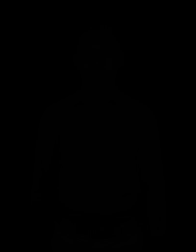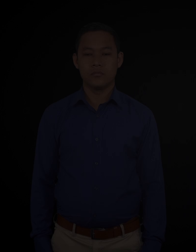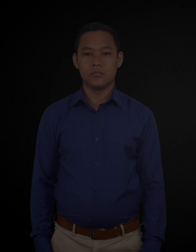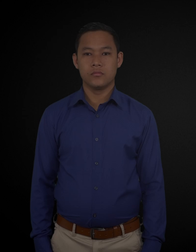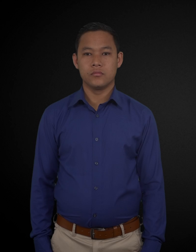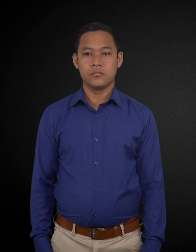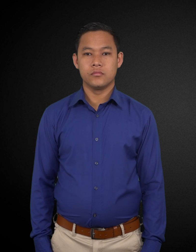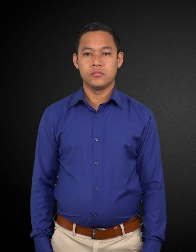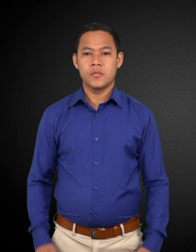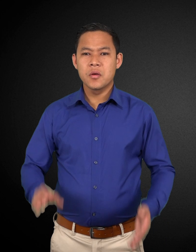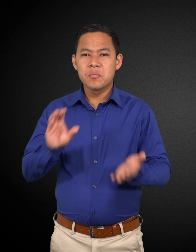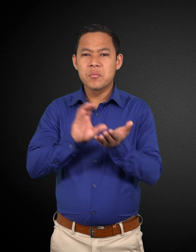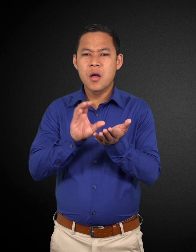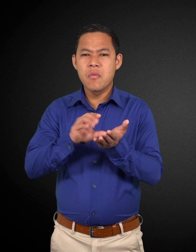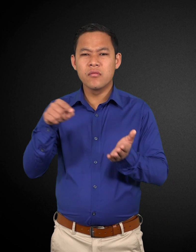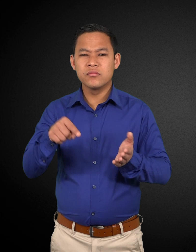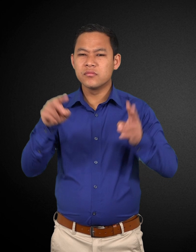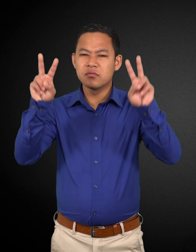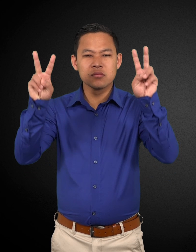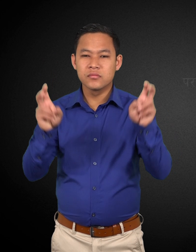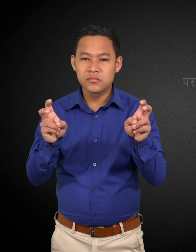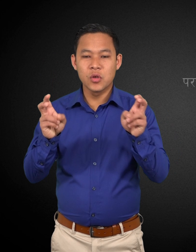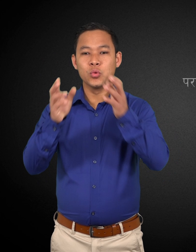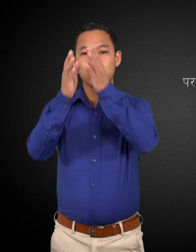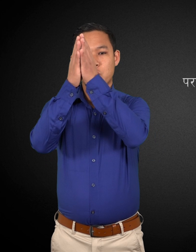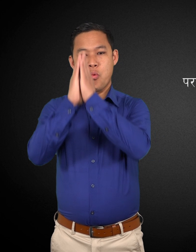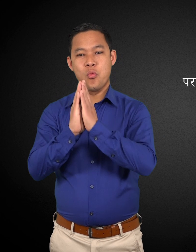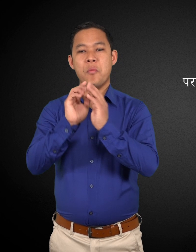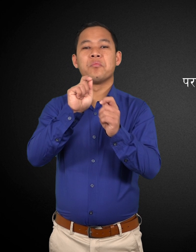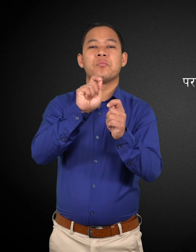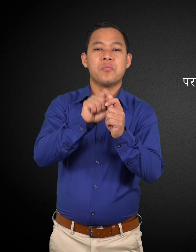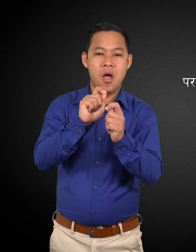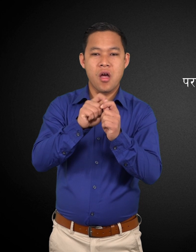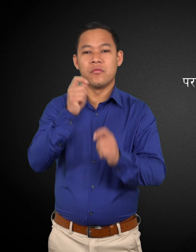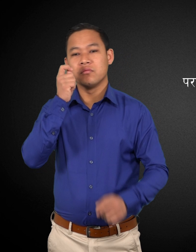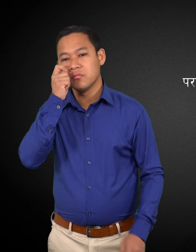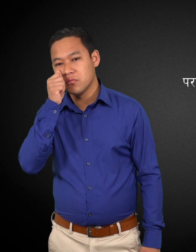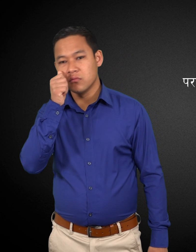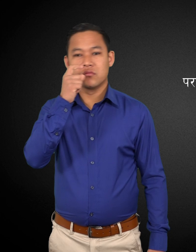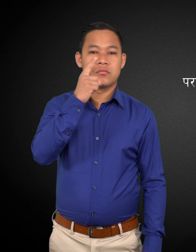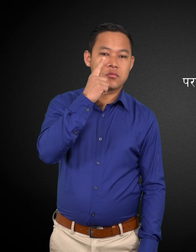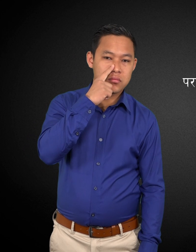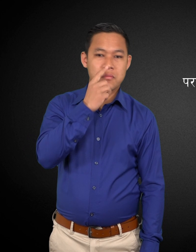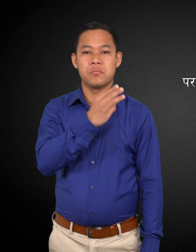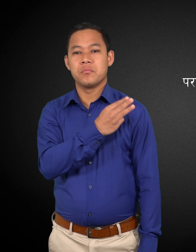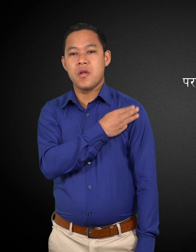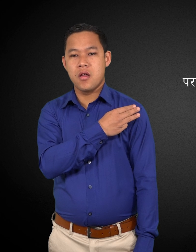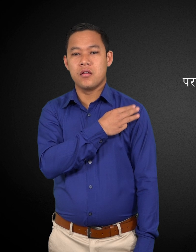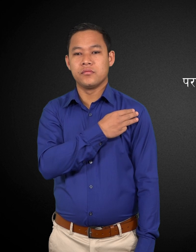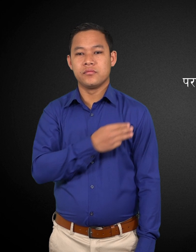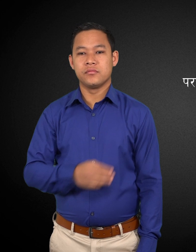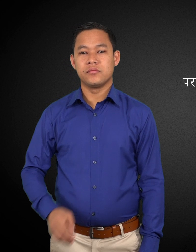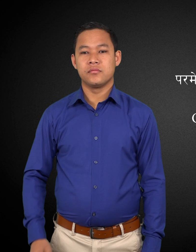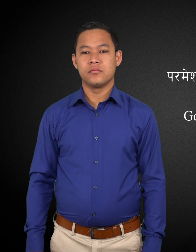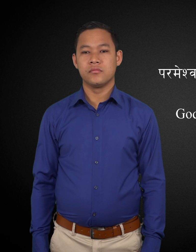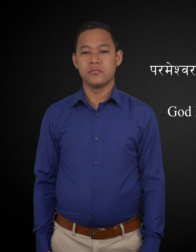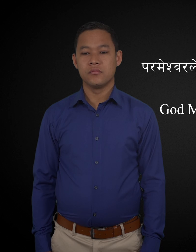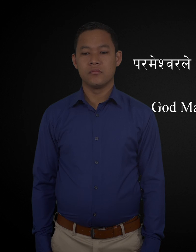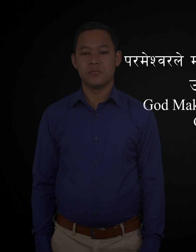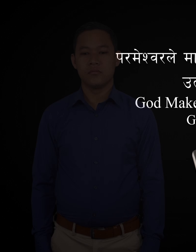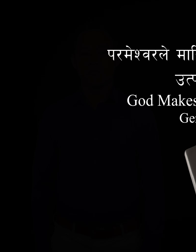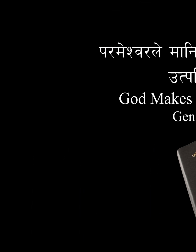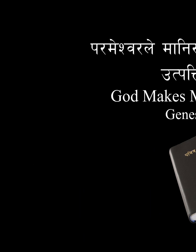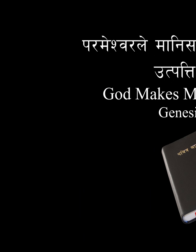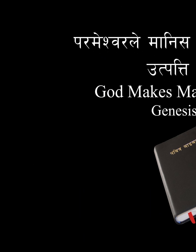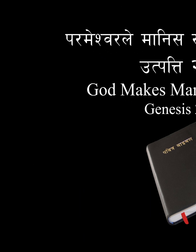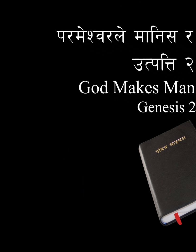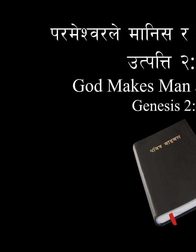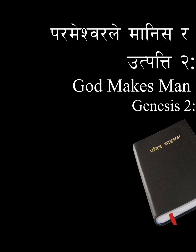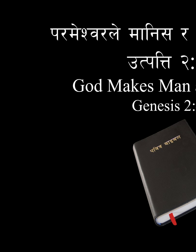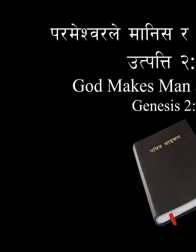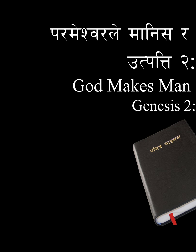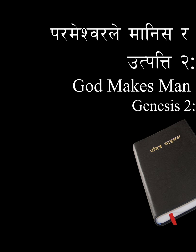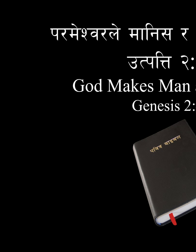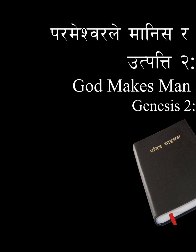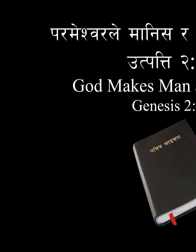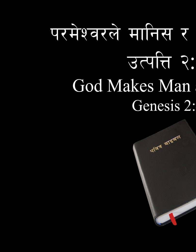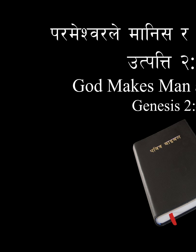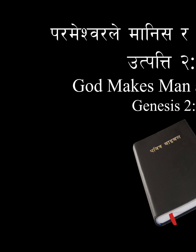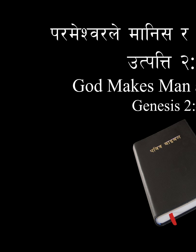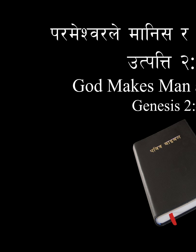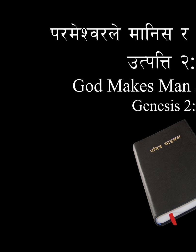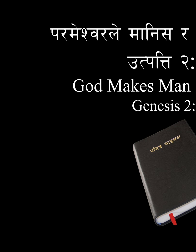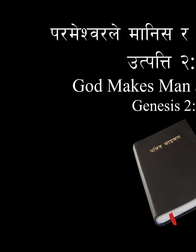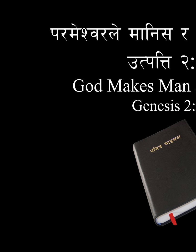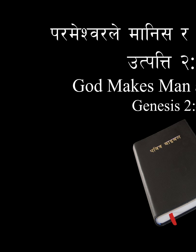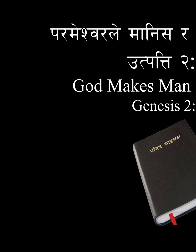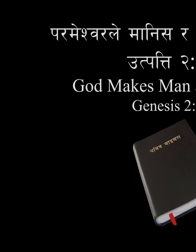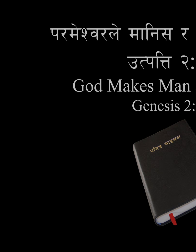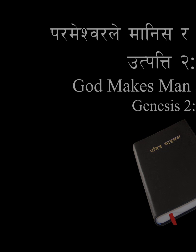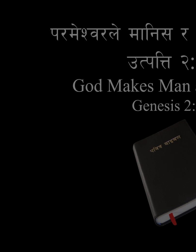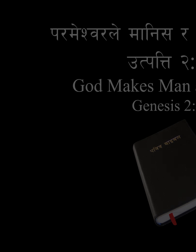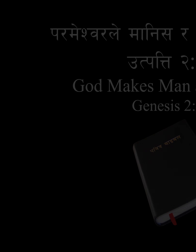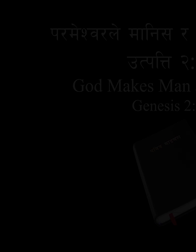God made man and women